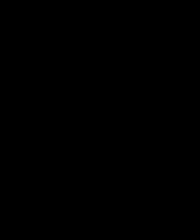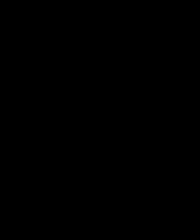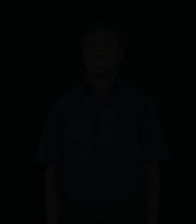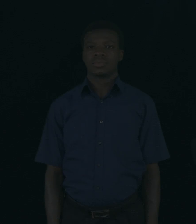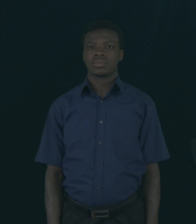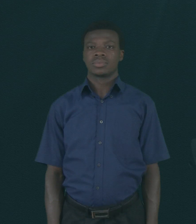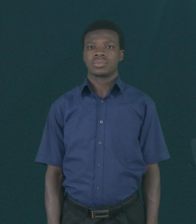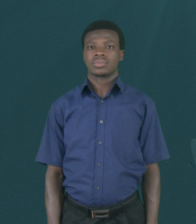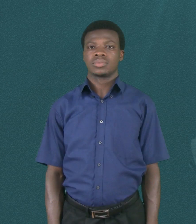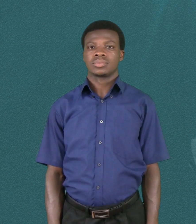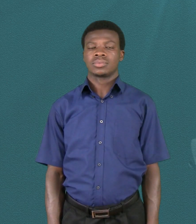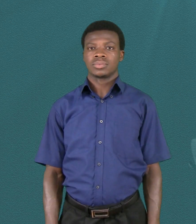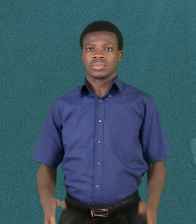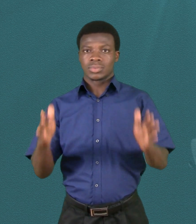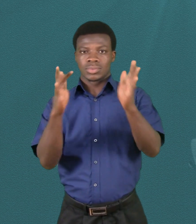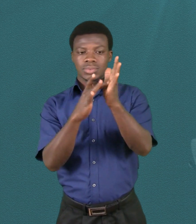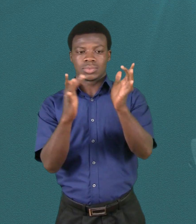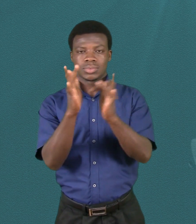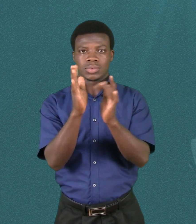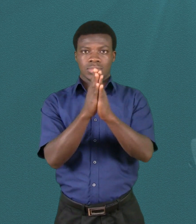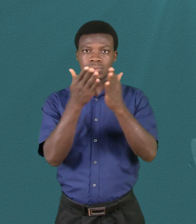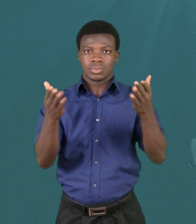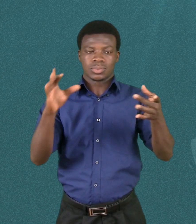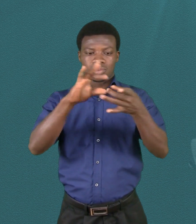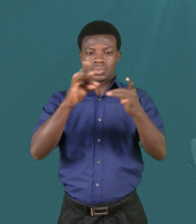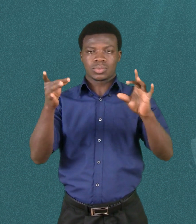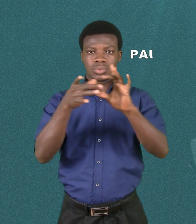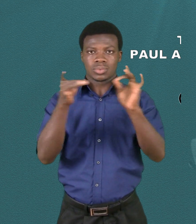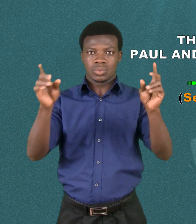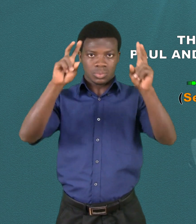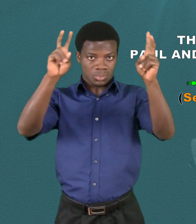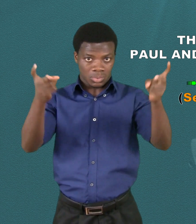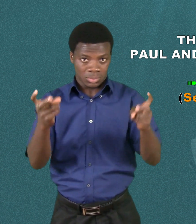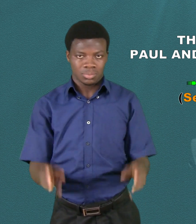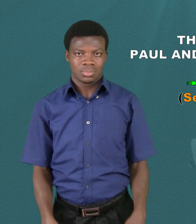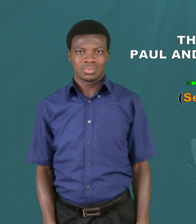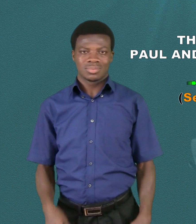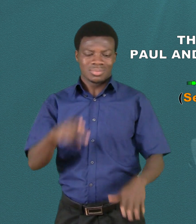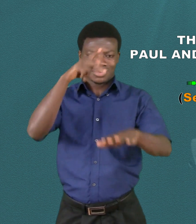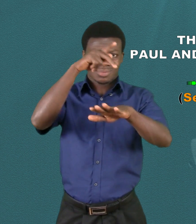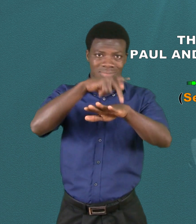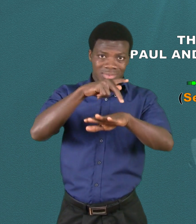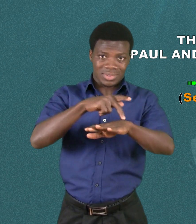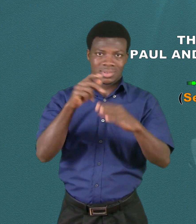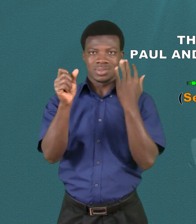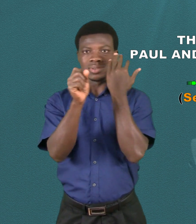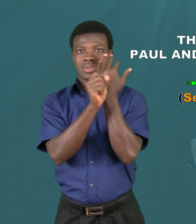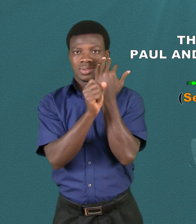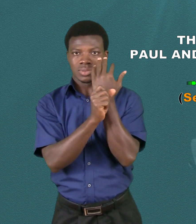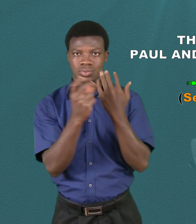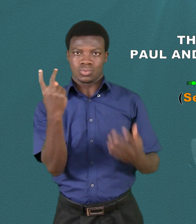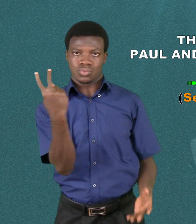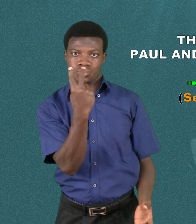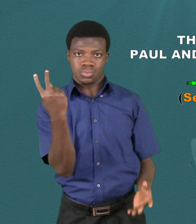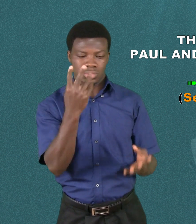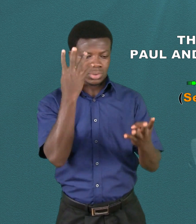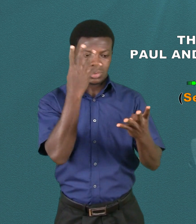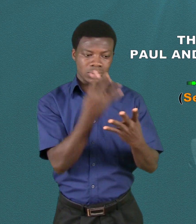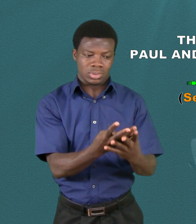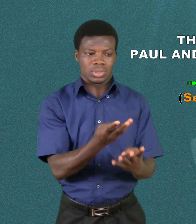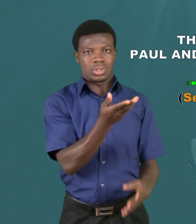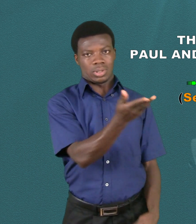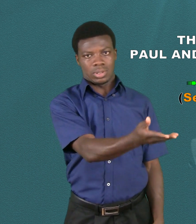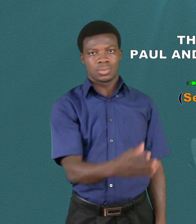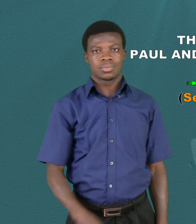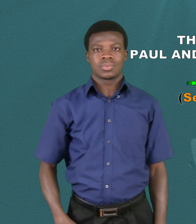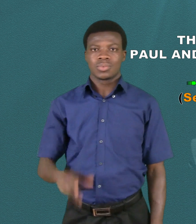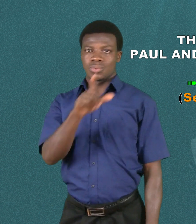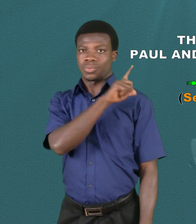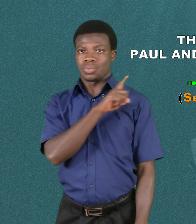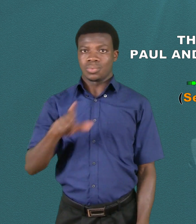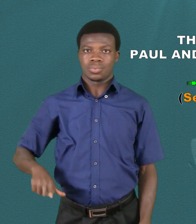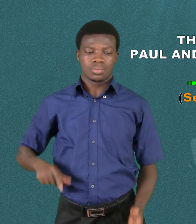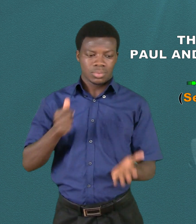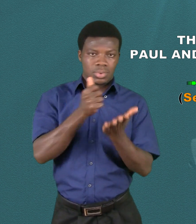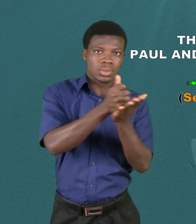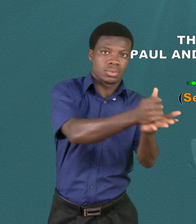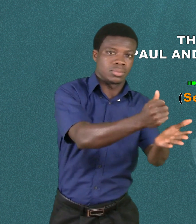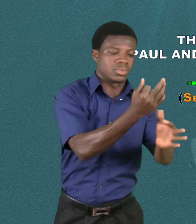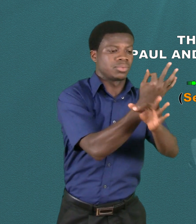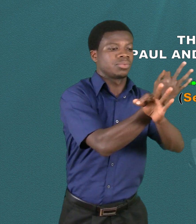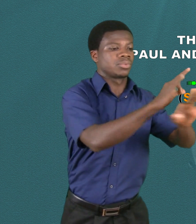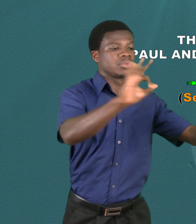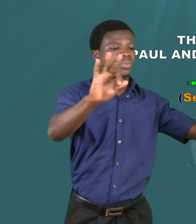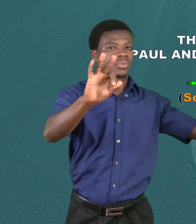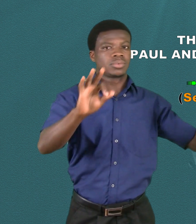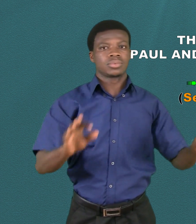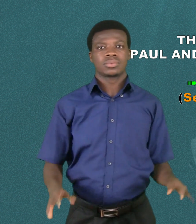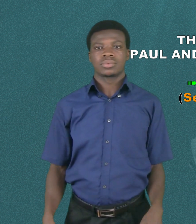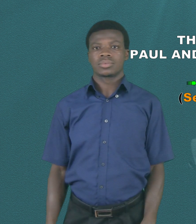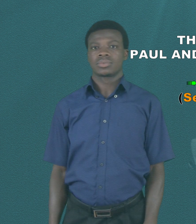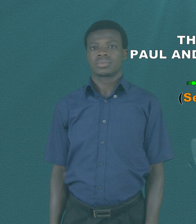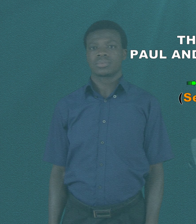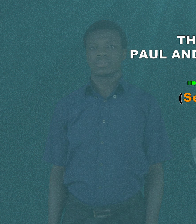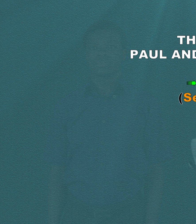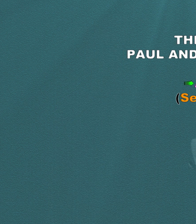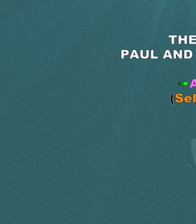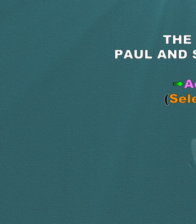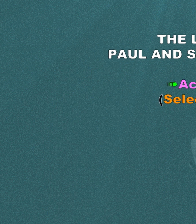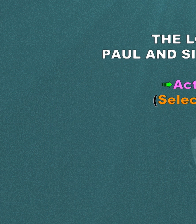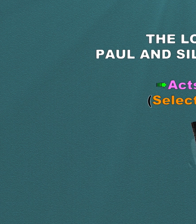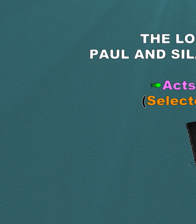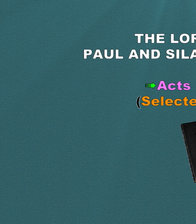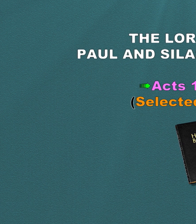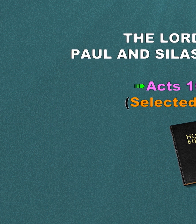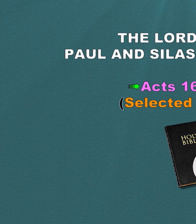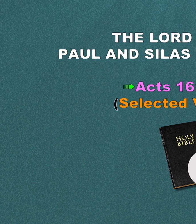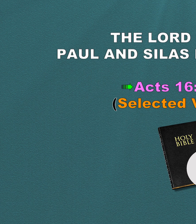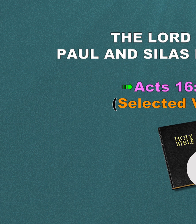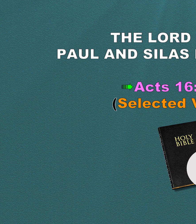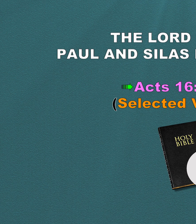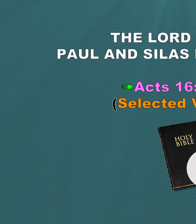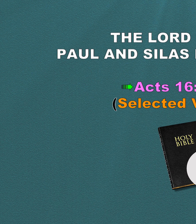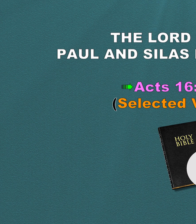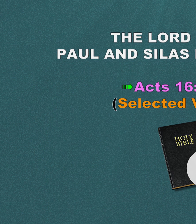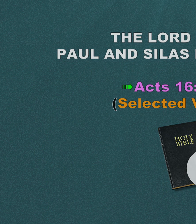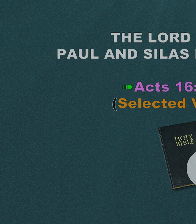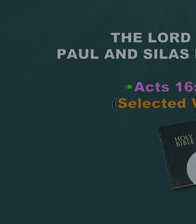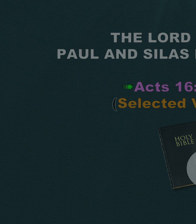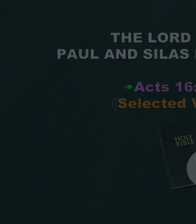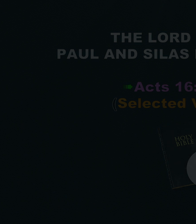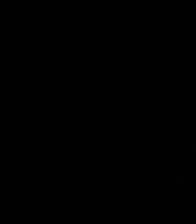The Lord frees Paul and Silas from prison